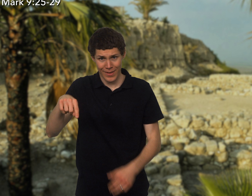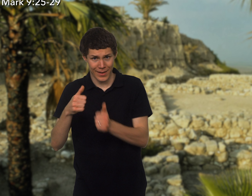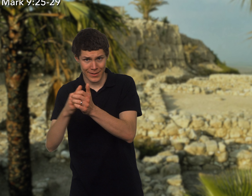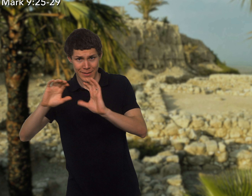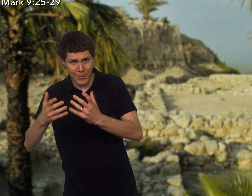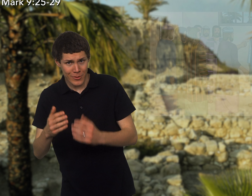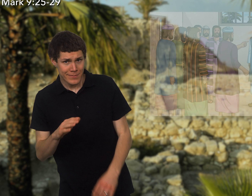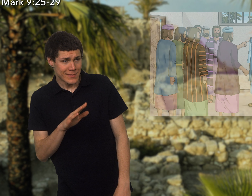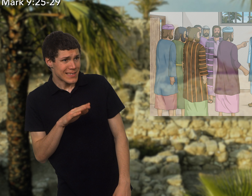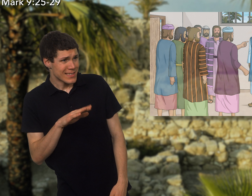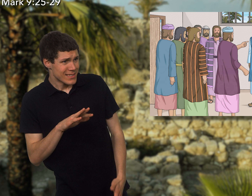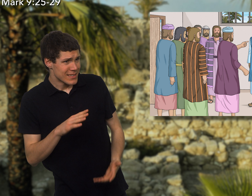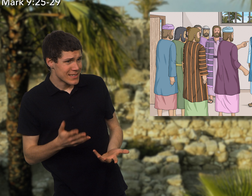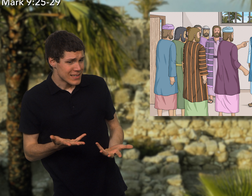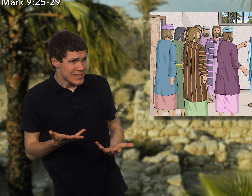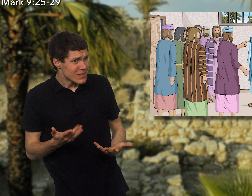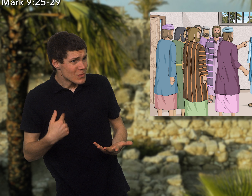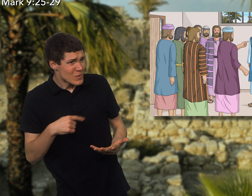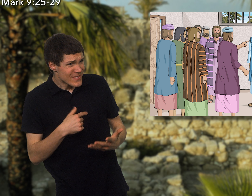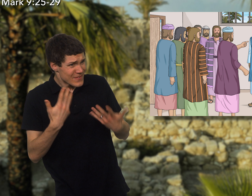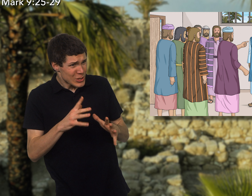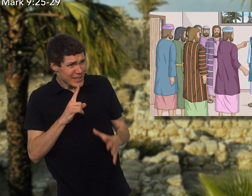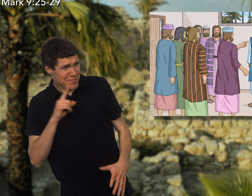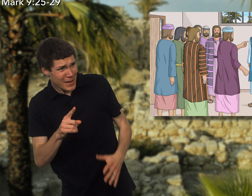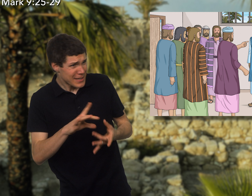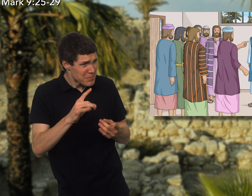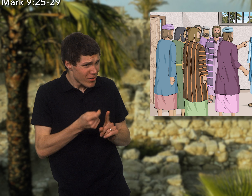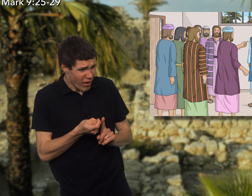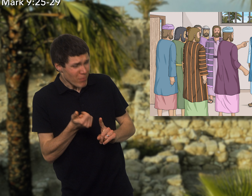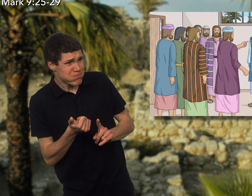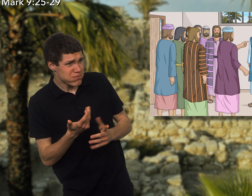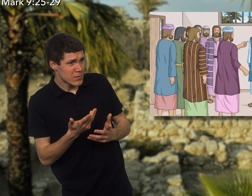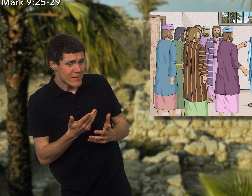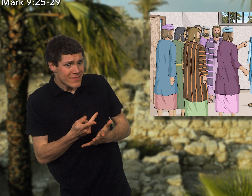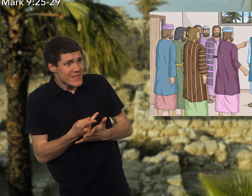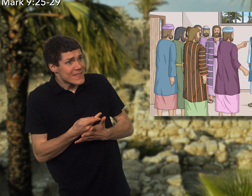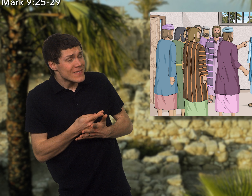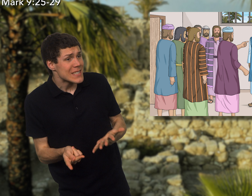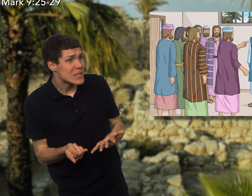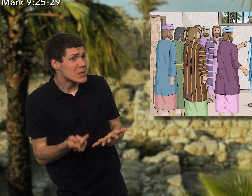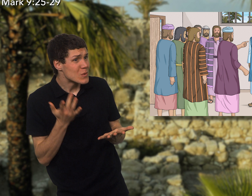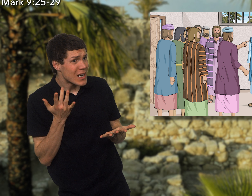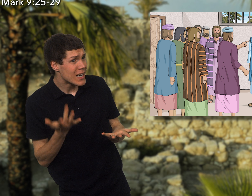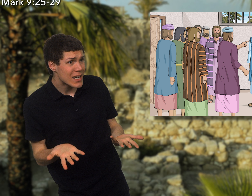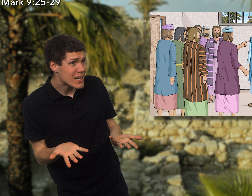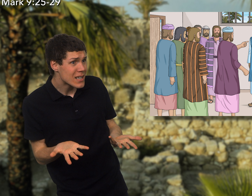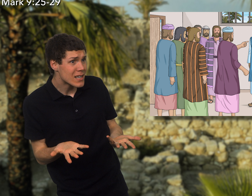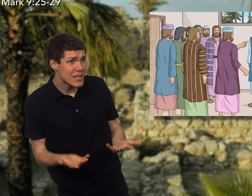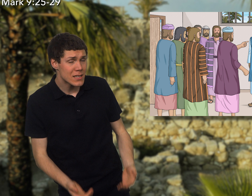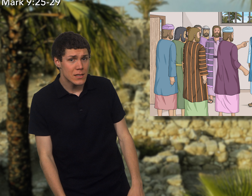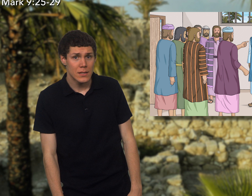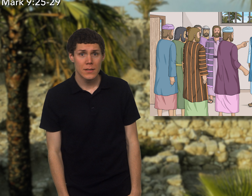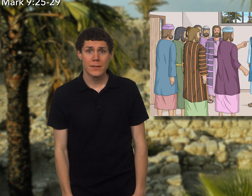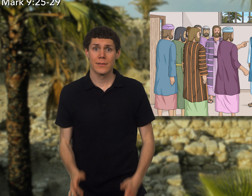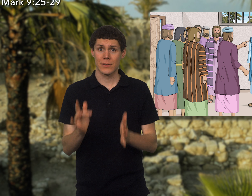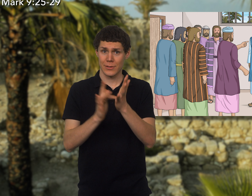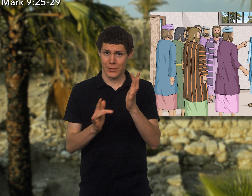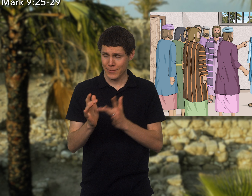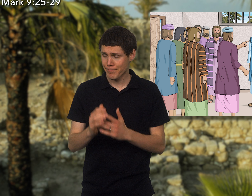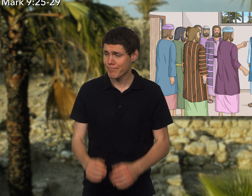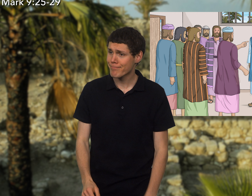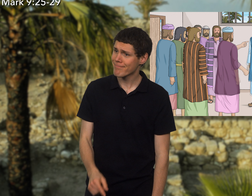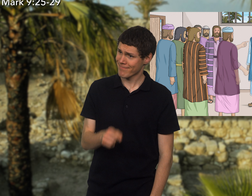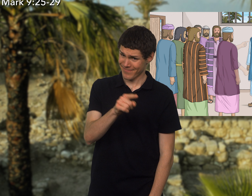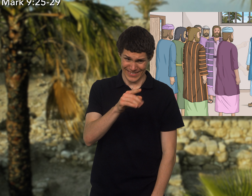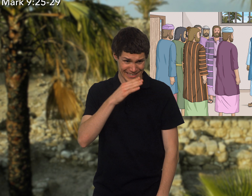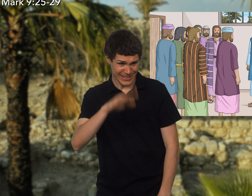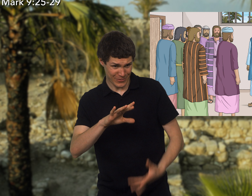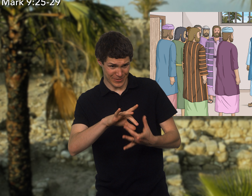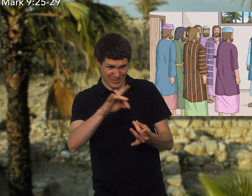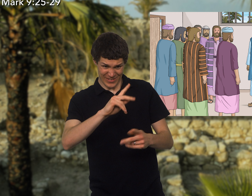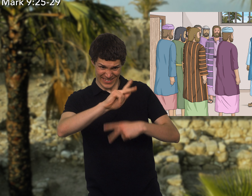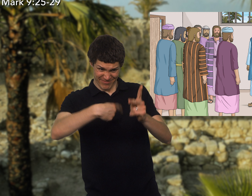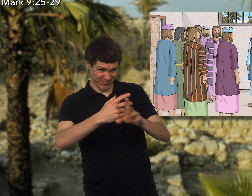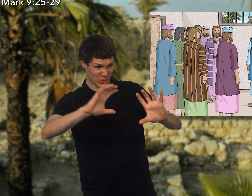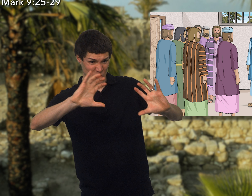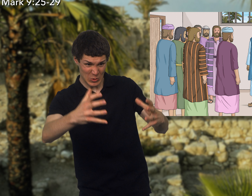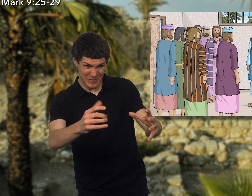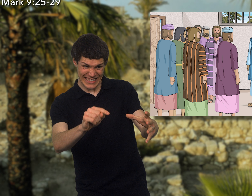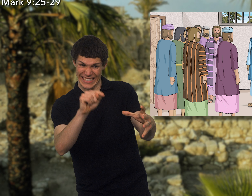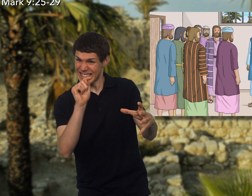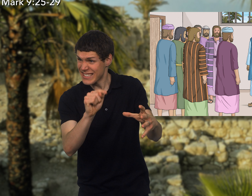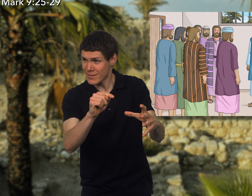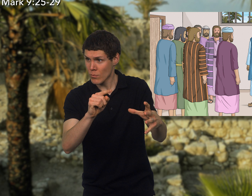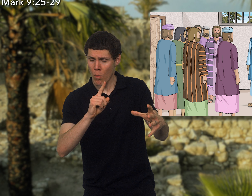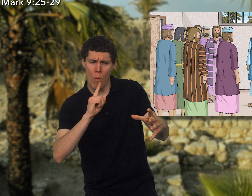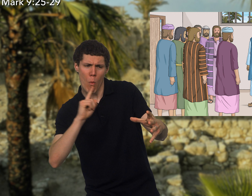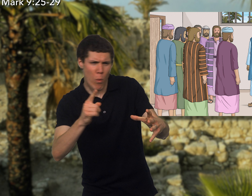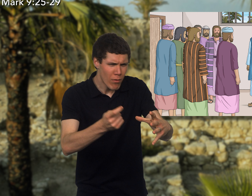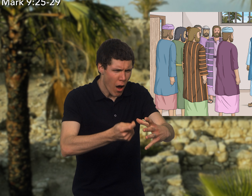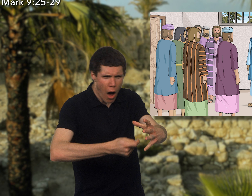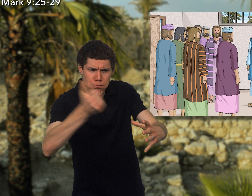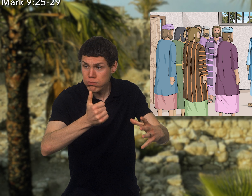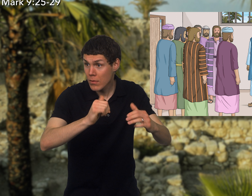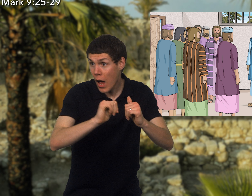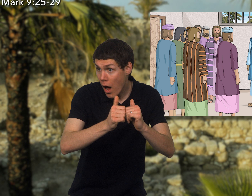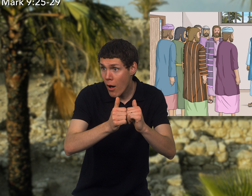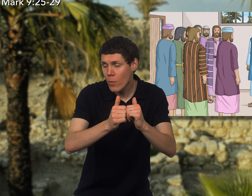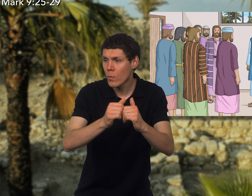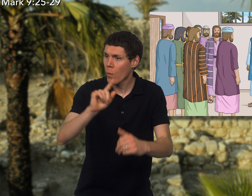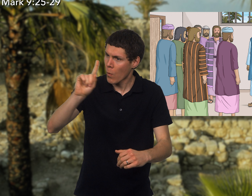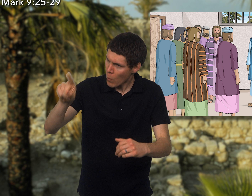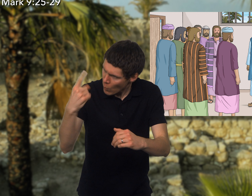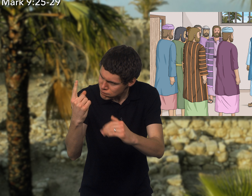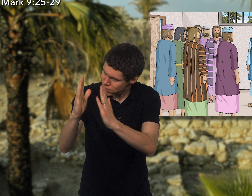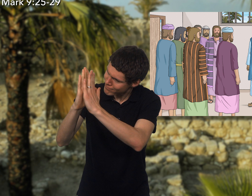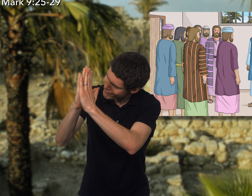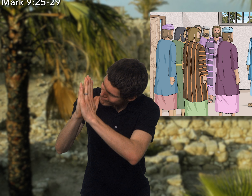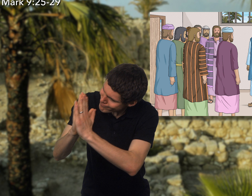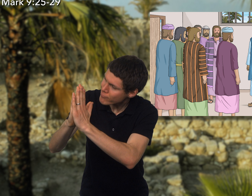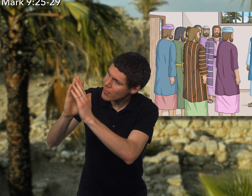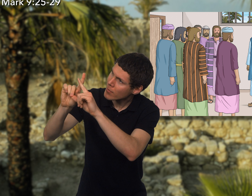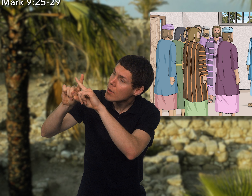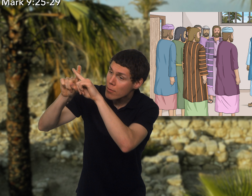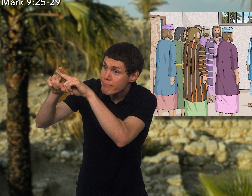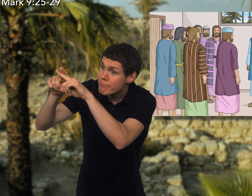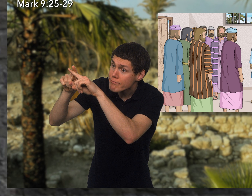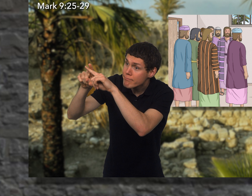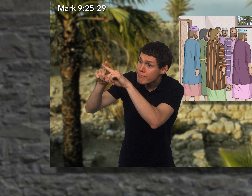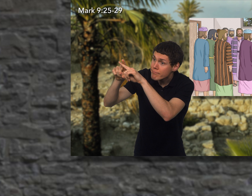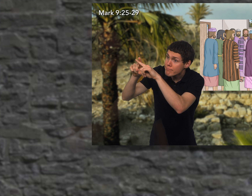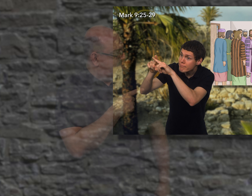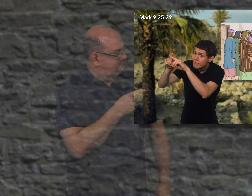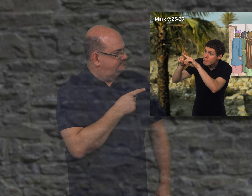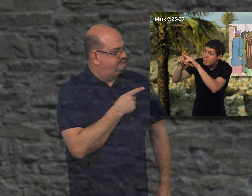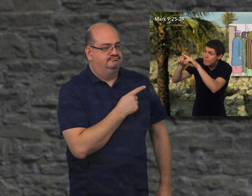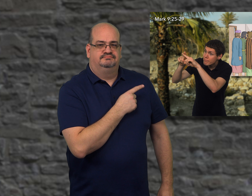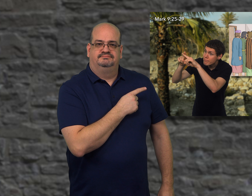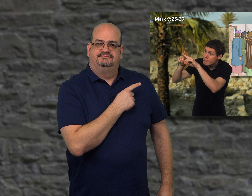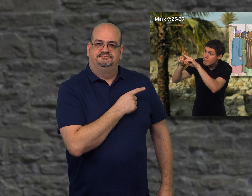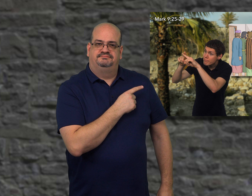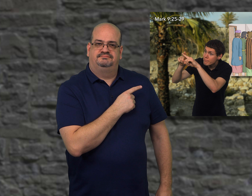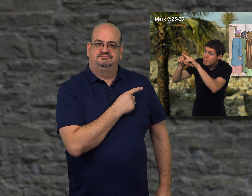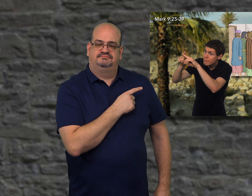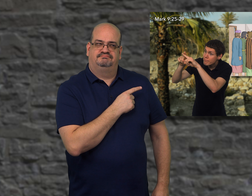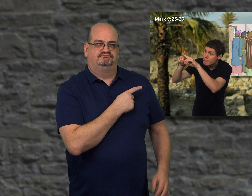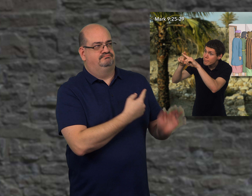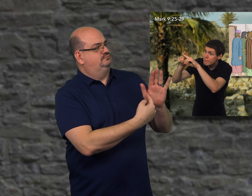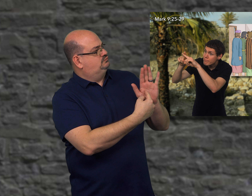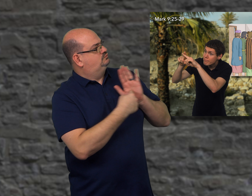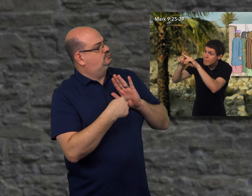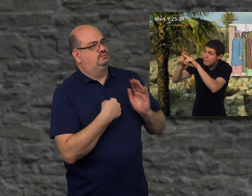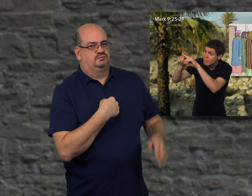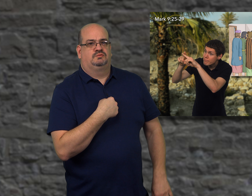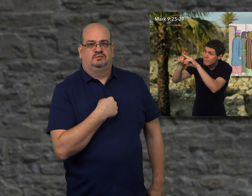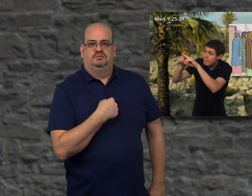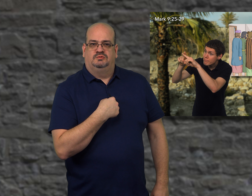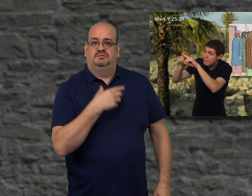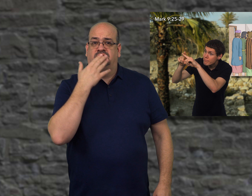After Jesus had gone into the house, His disciples asked Him privately, “Why couldn’t we drive it out?” Jesus answered, “This kind cannot come out, except by prayer.”